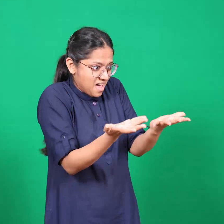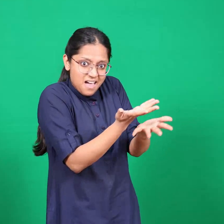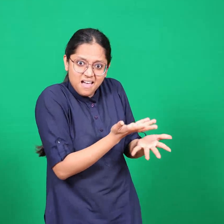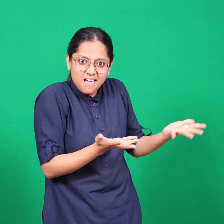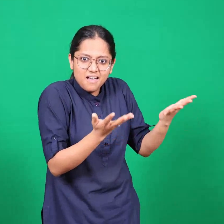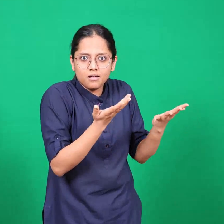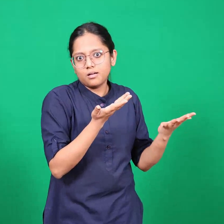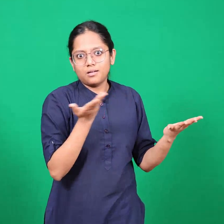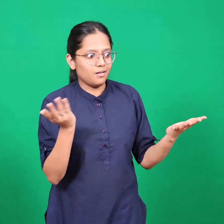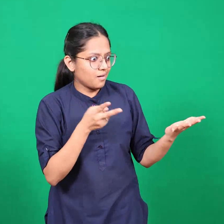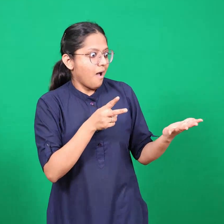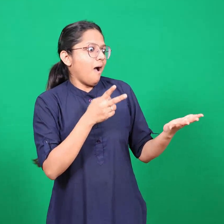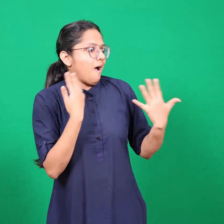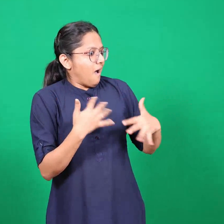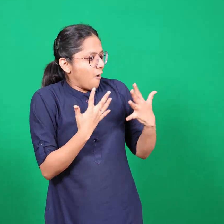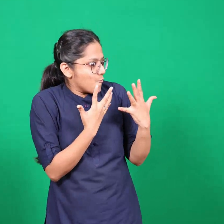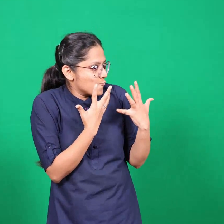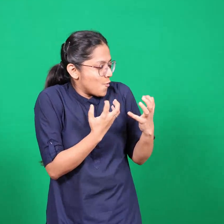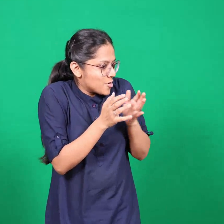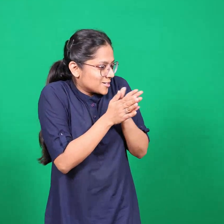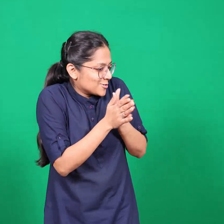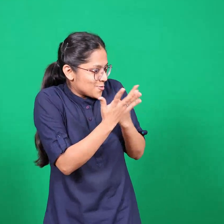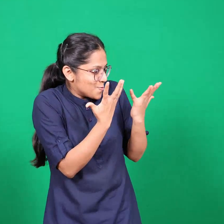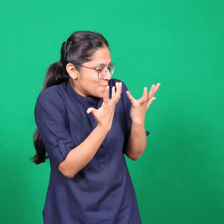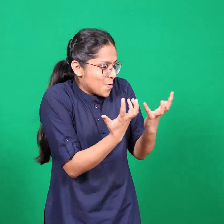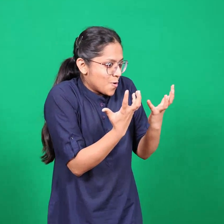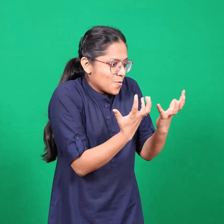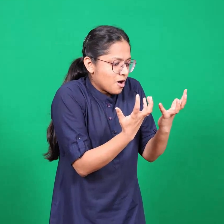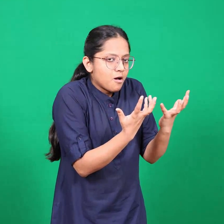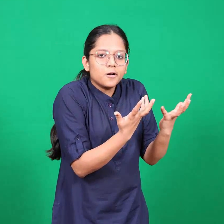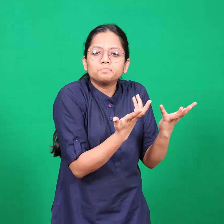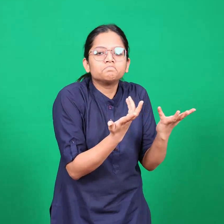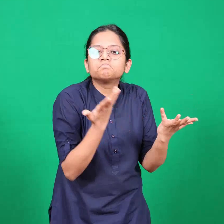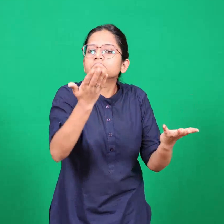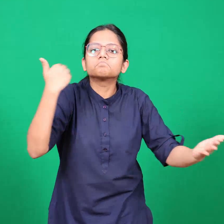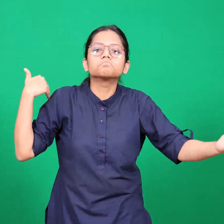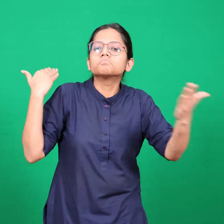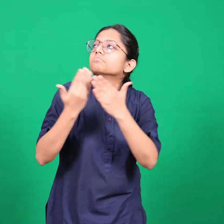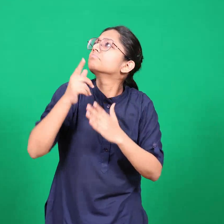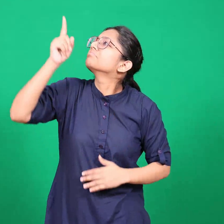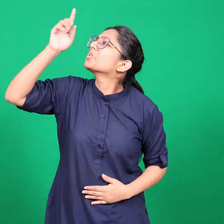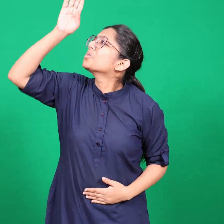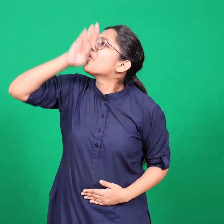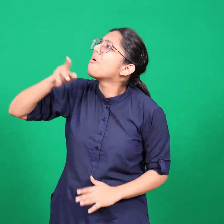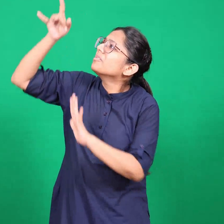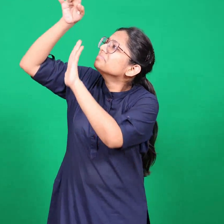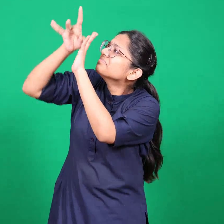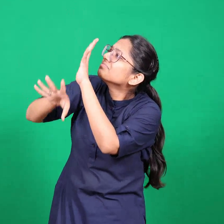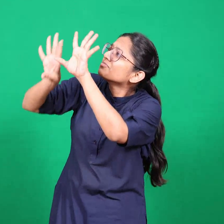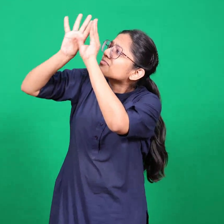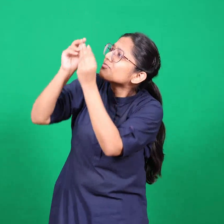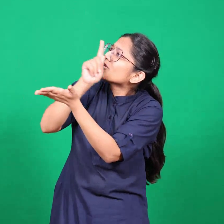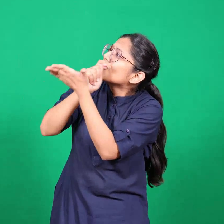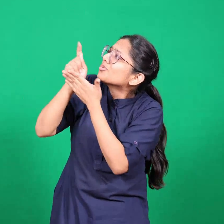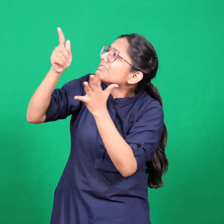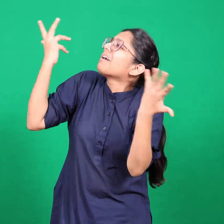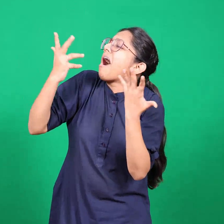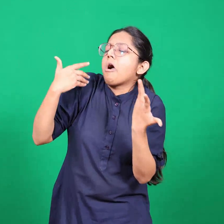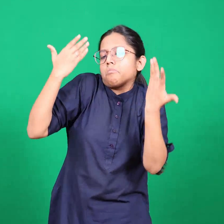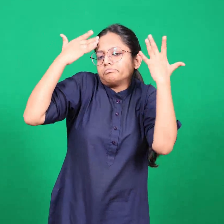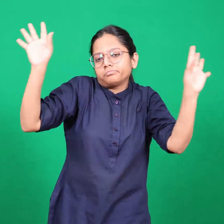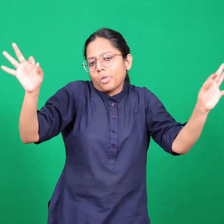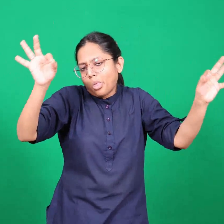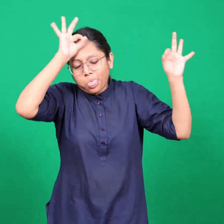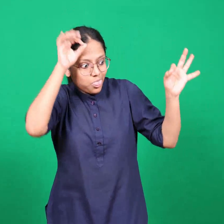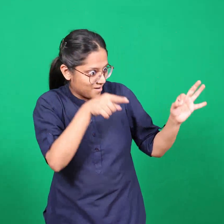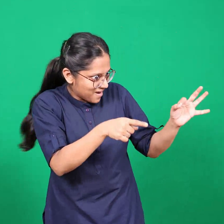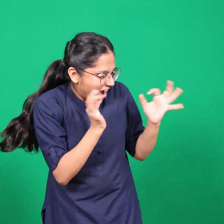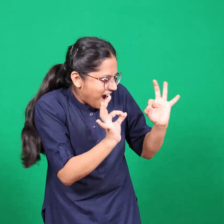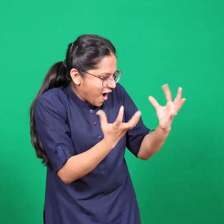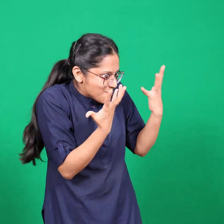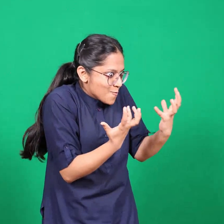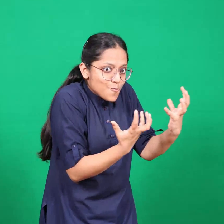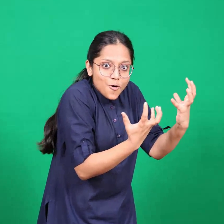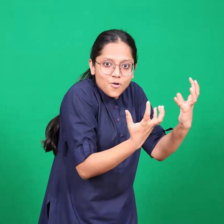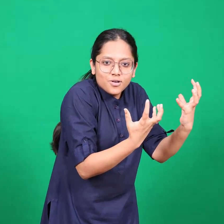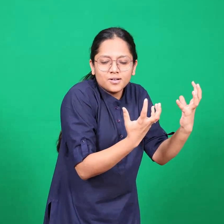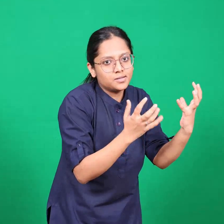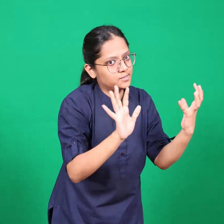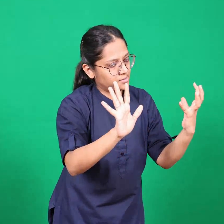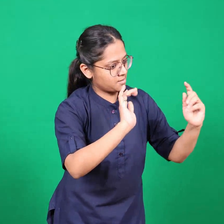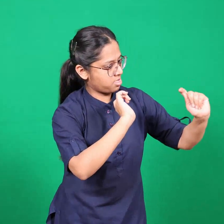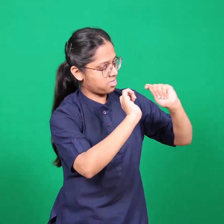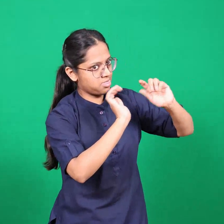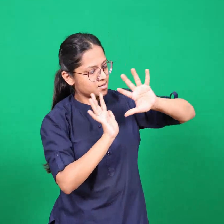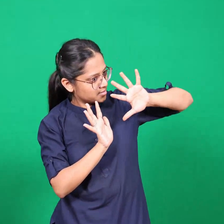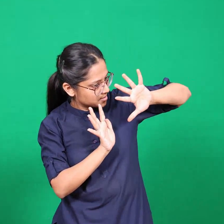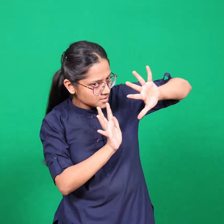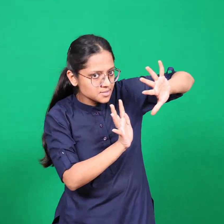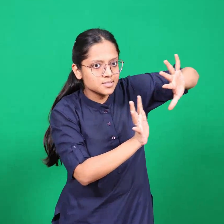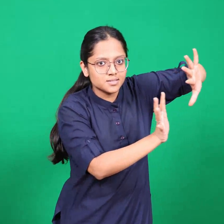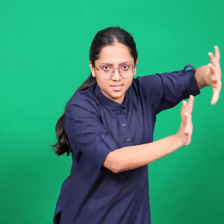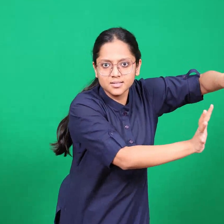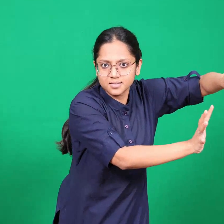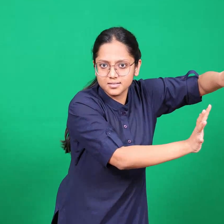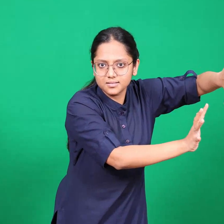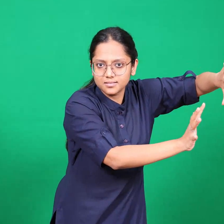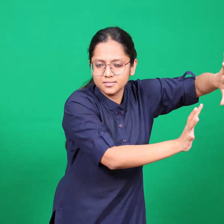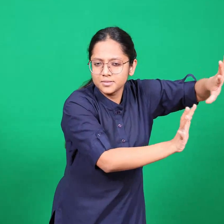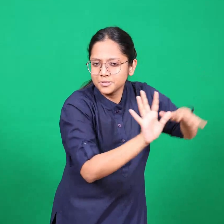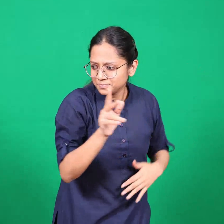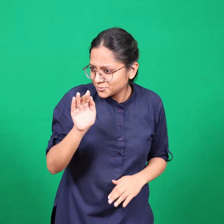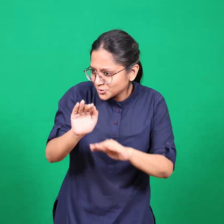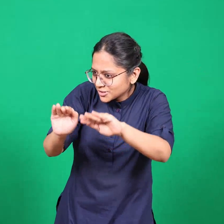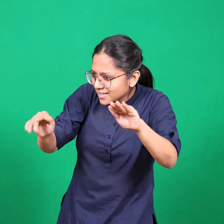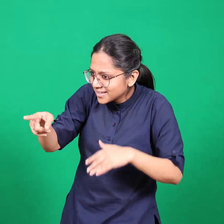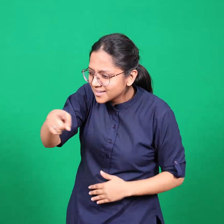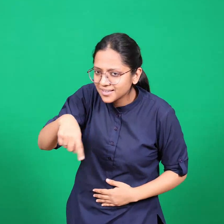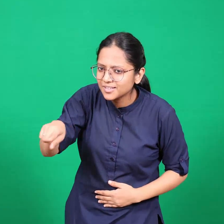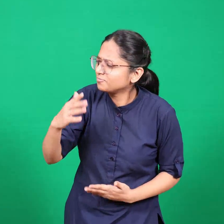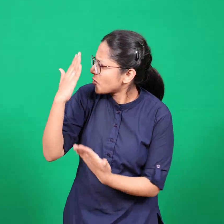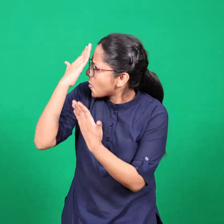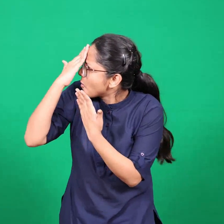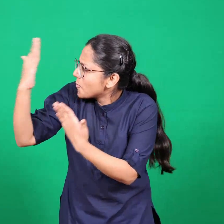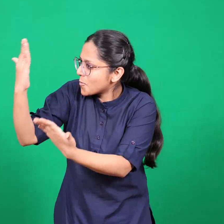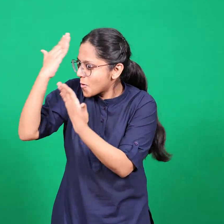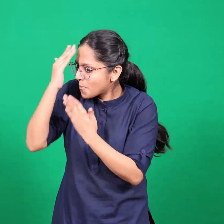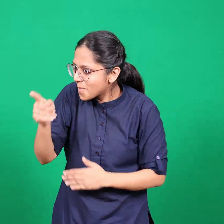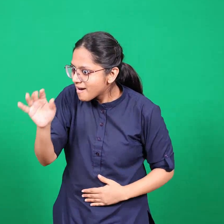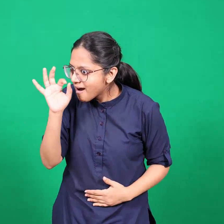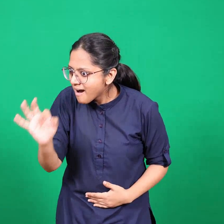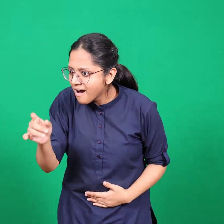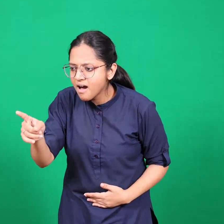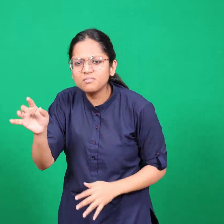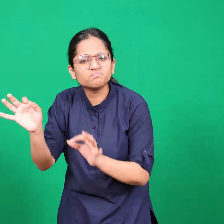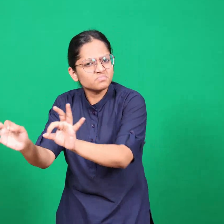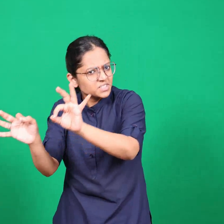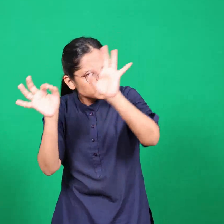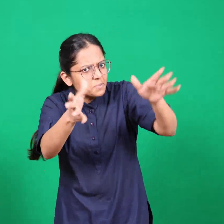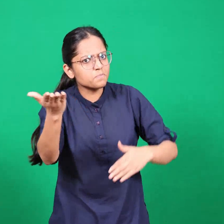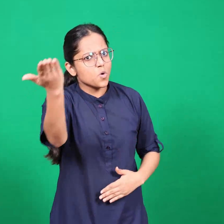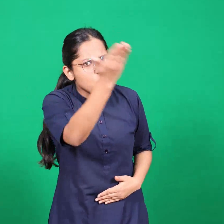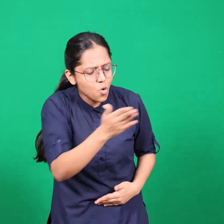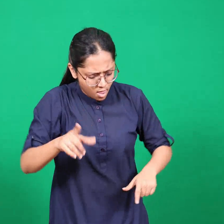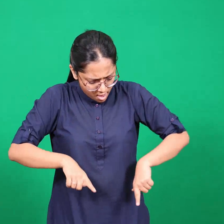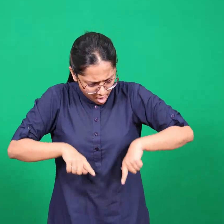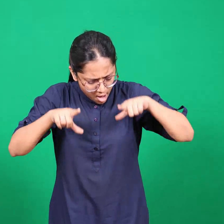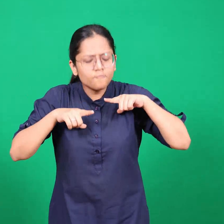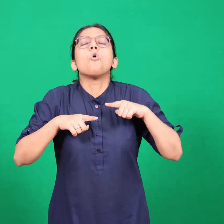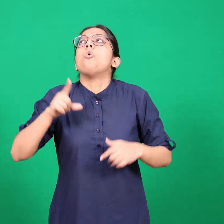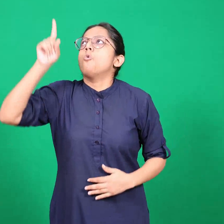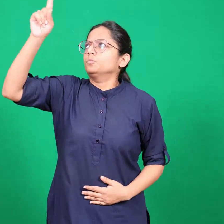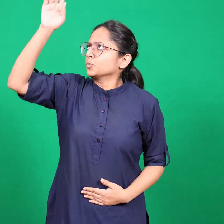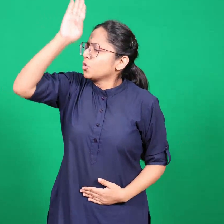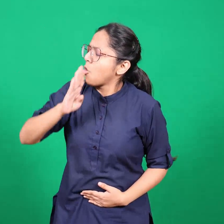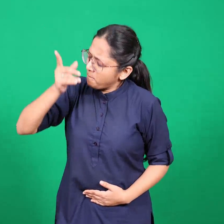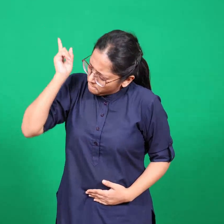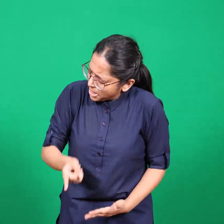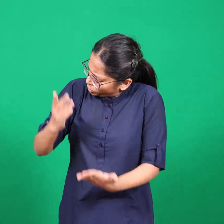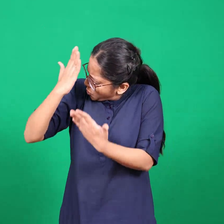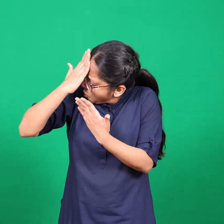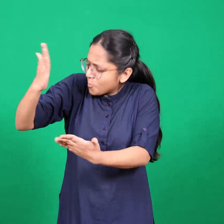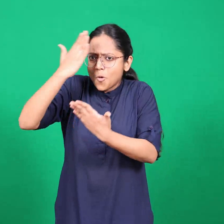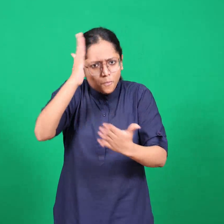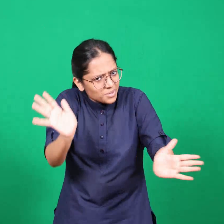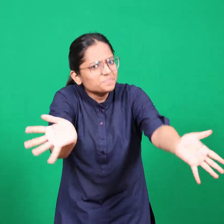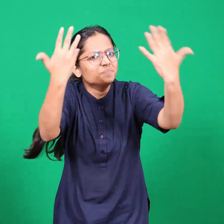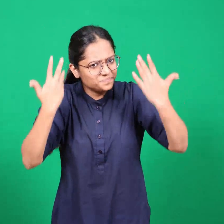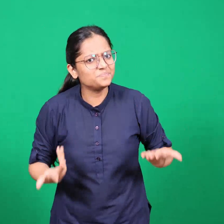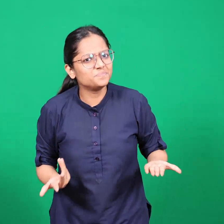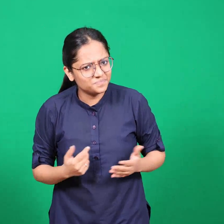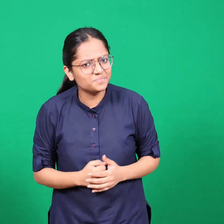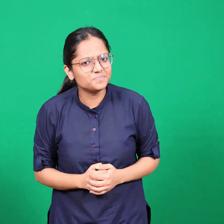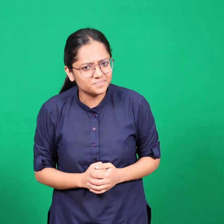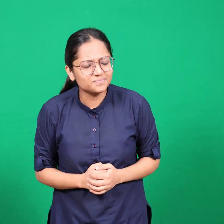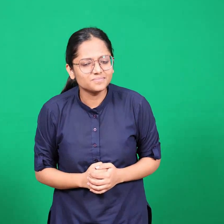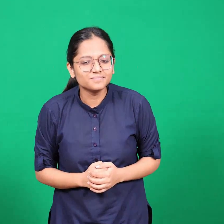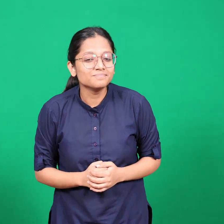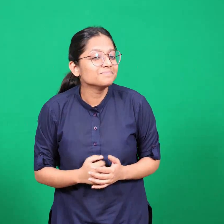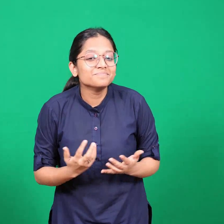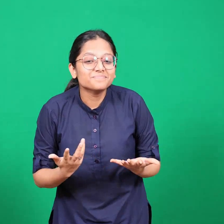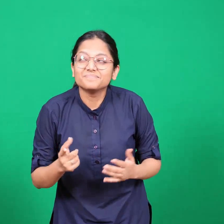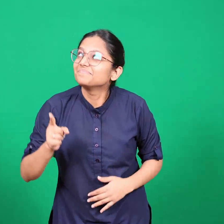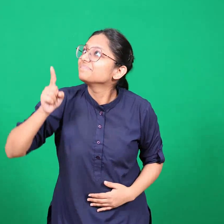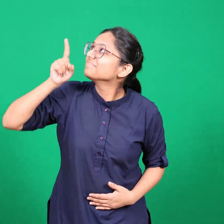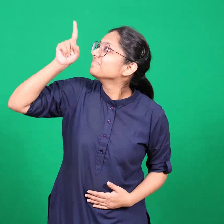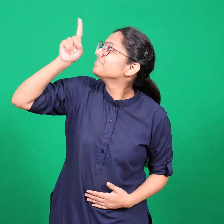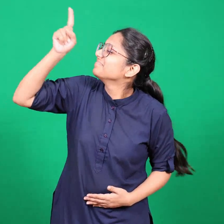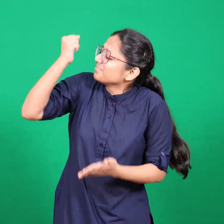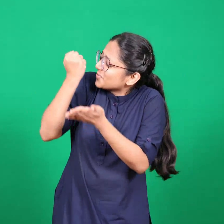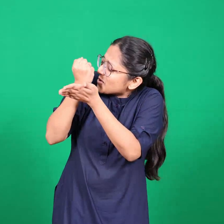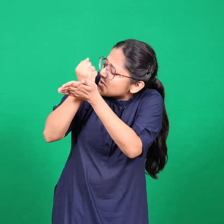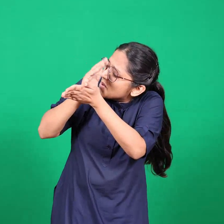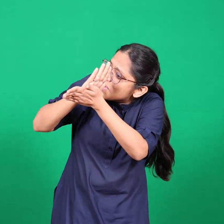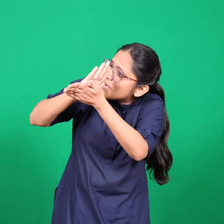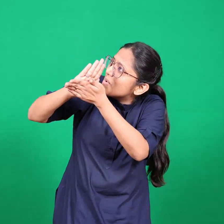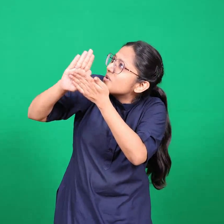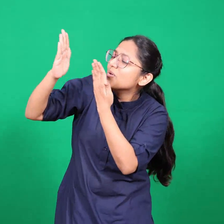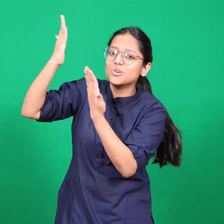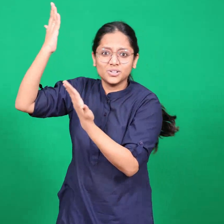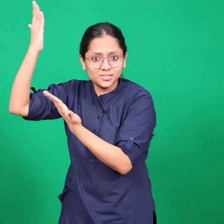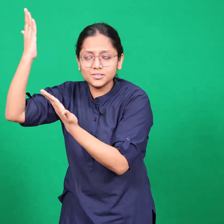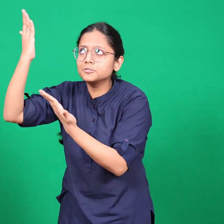As obedient children, do not conform to the passions of your former ignorance.